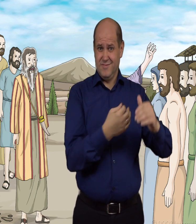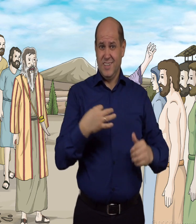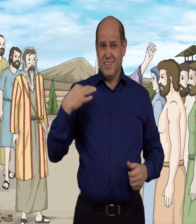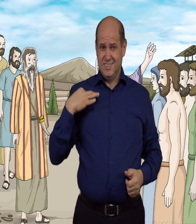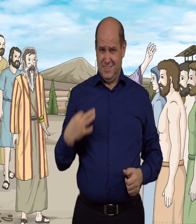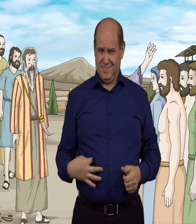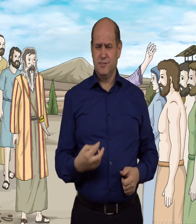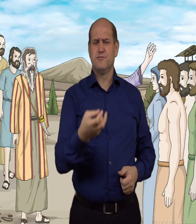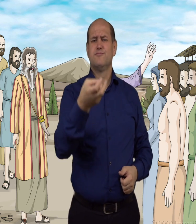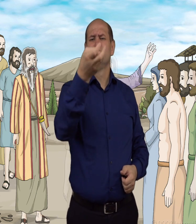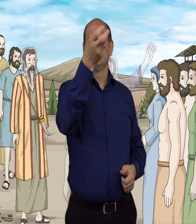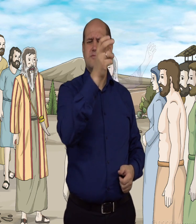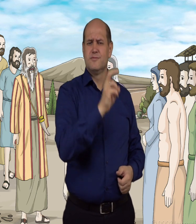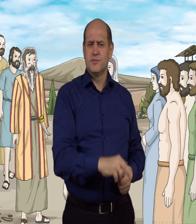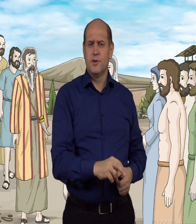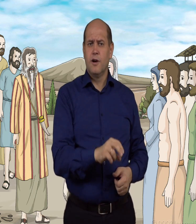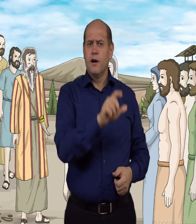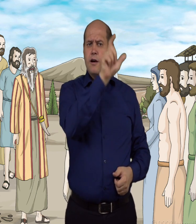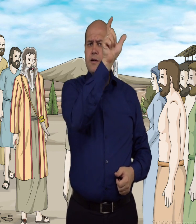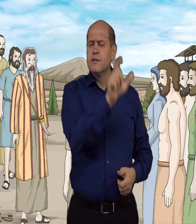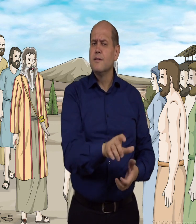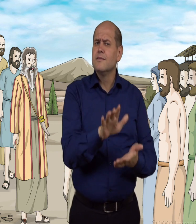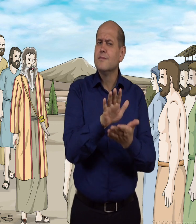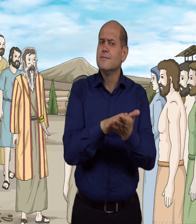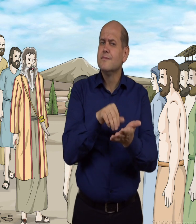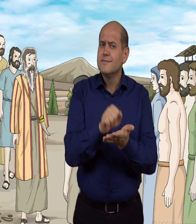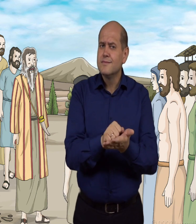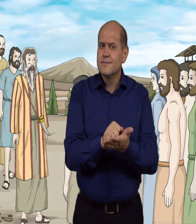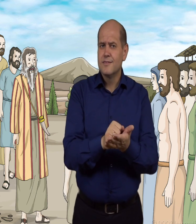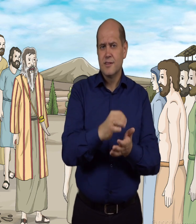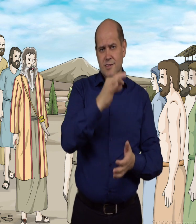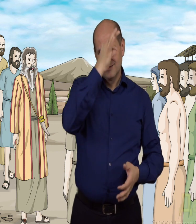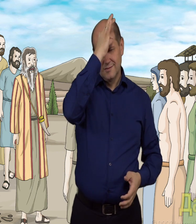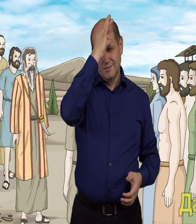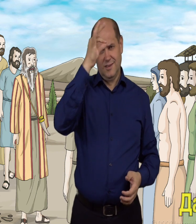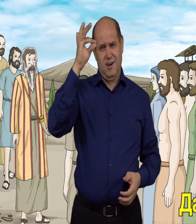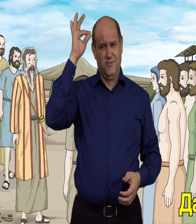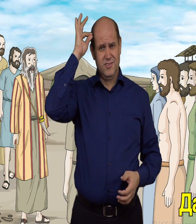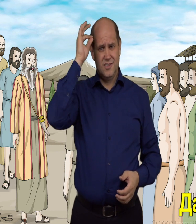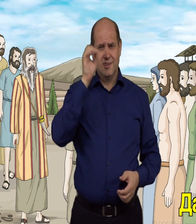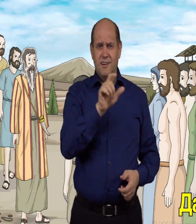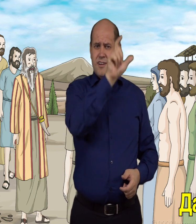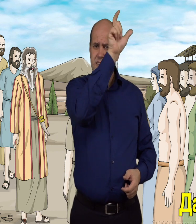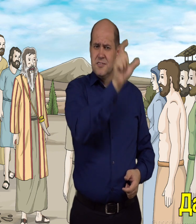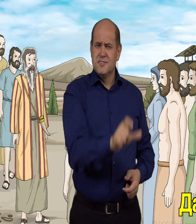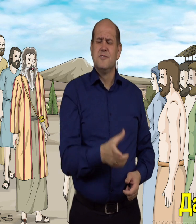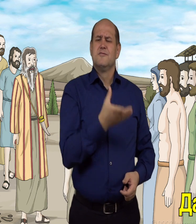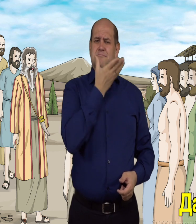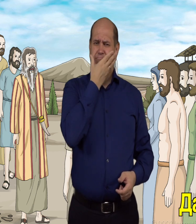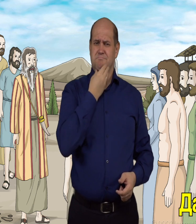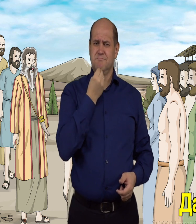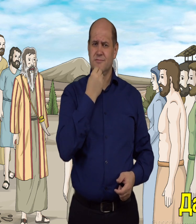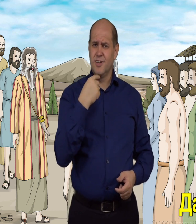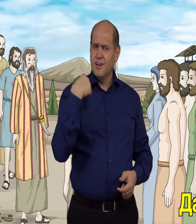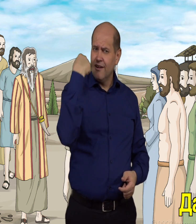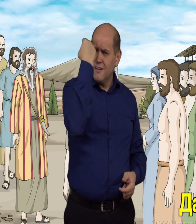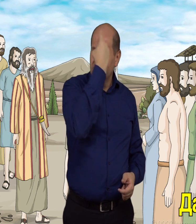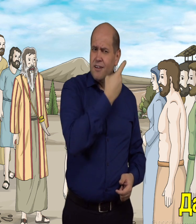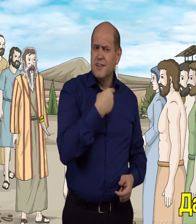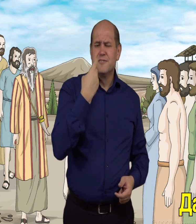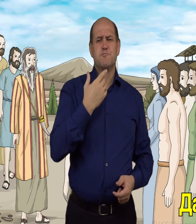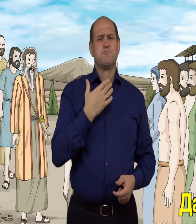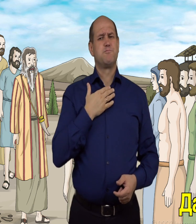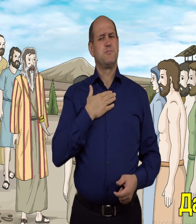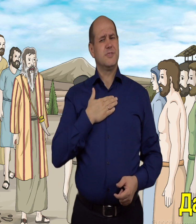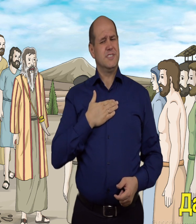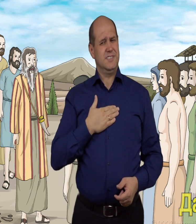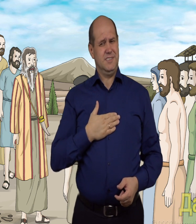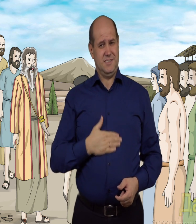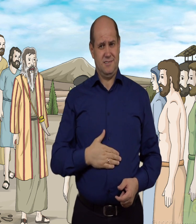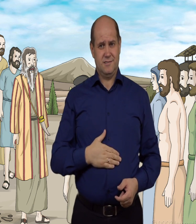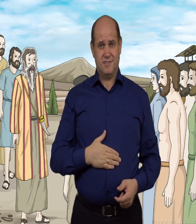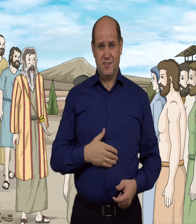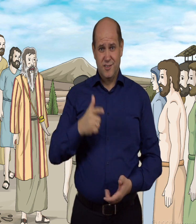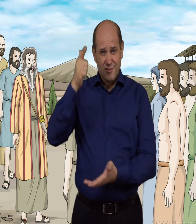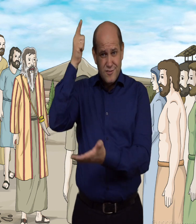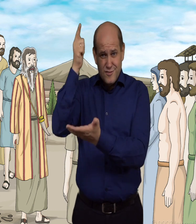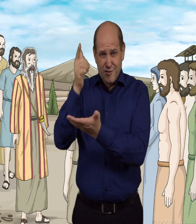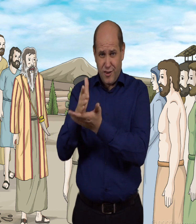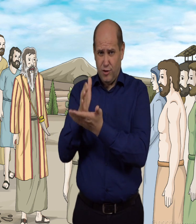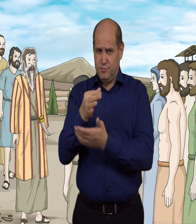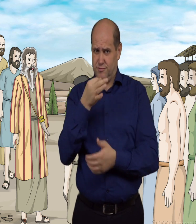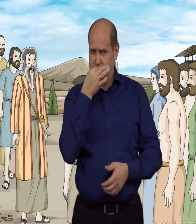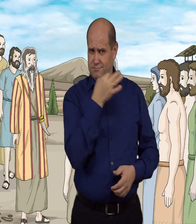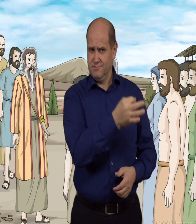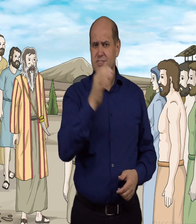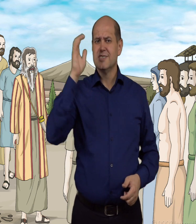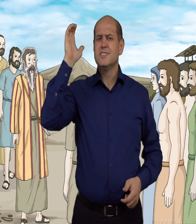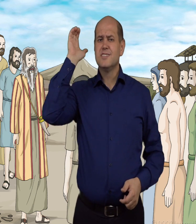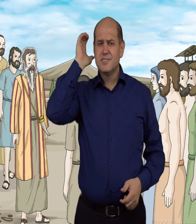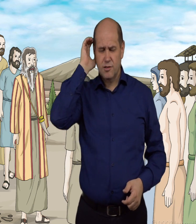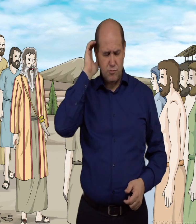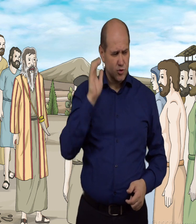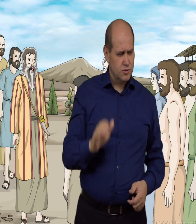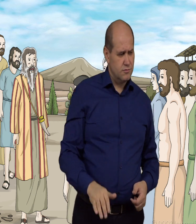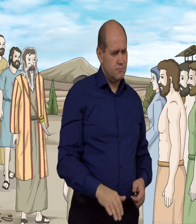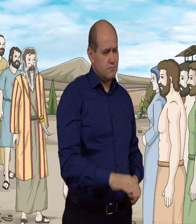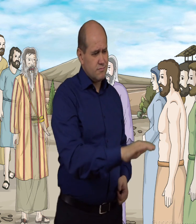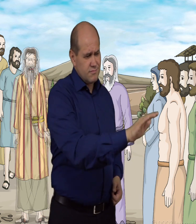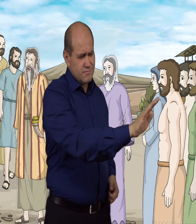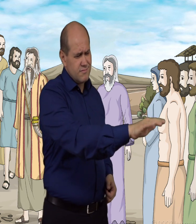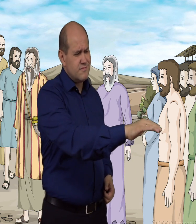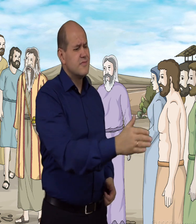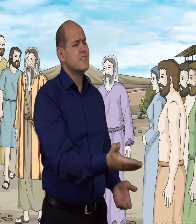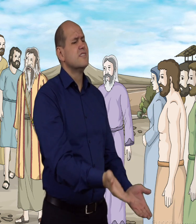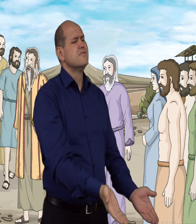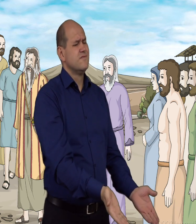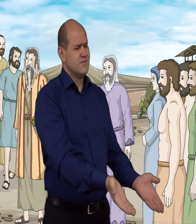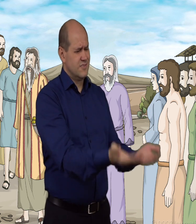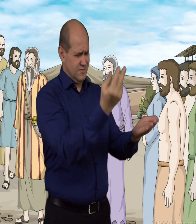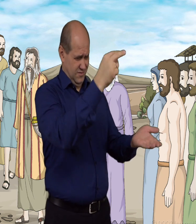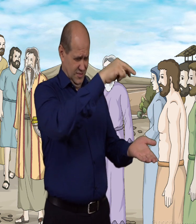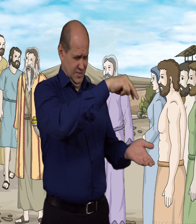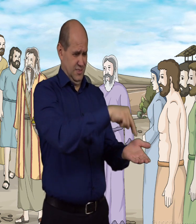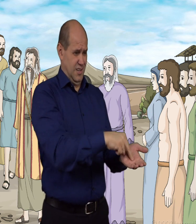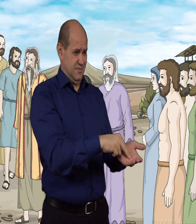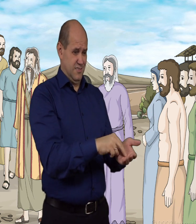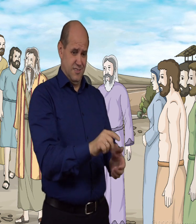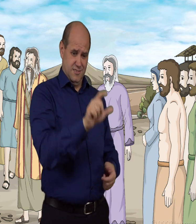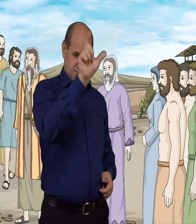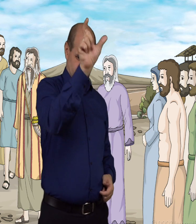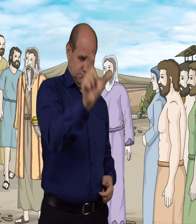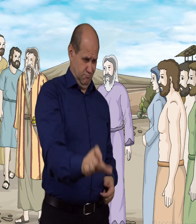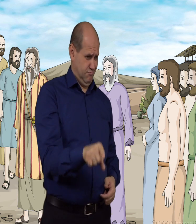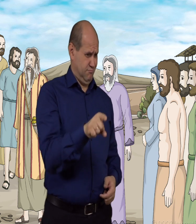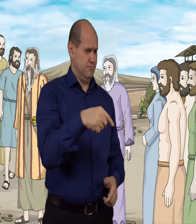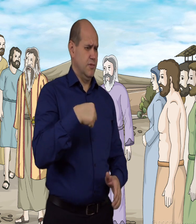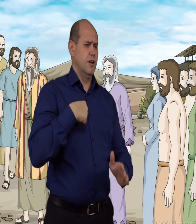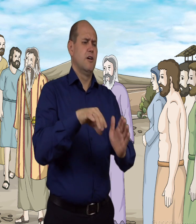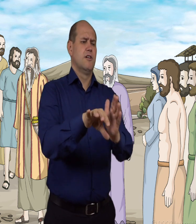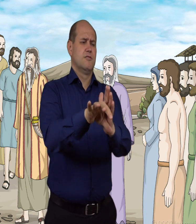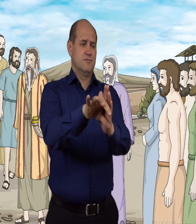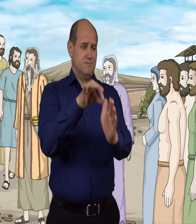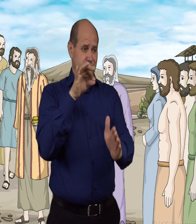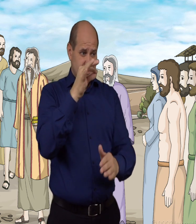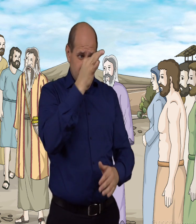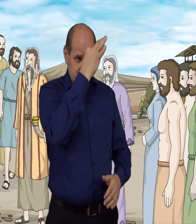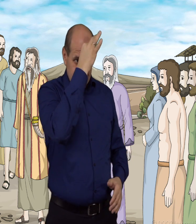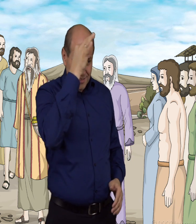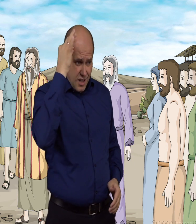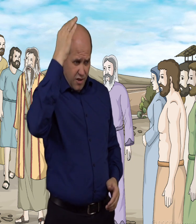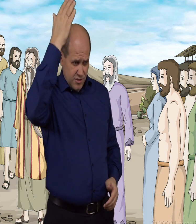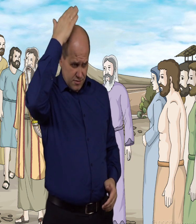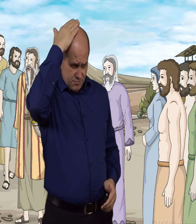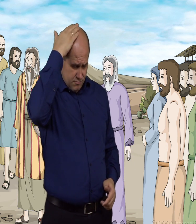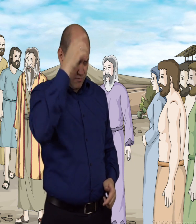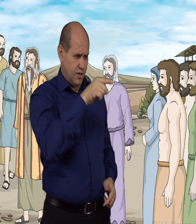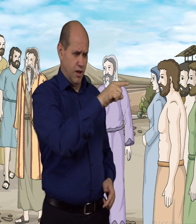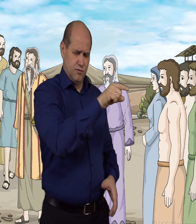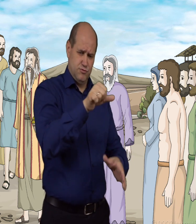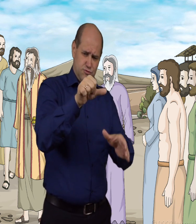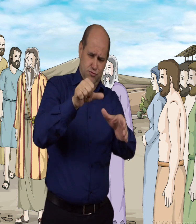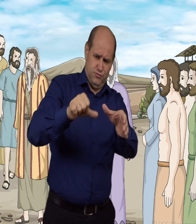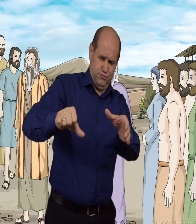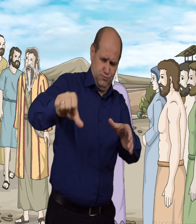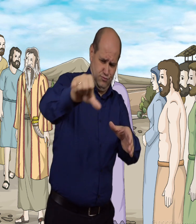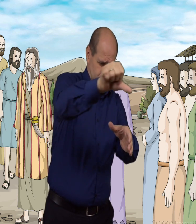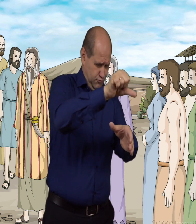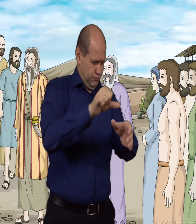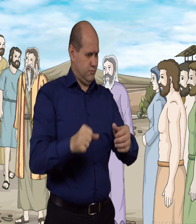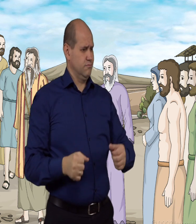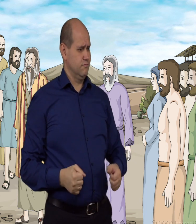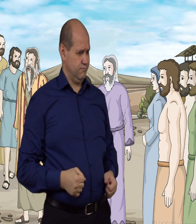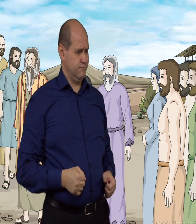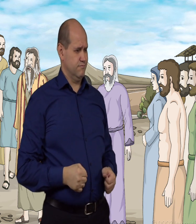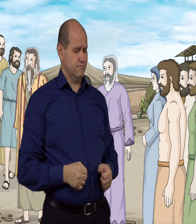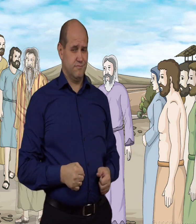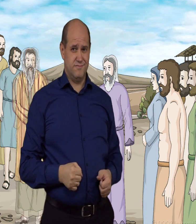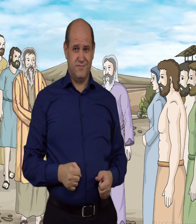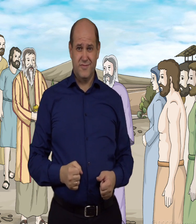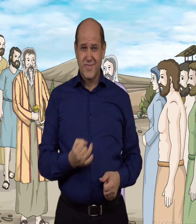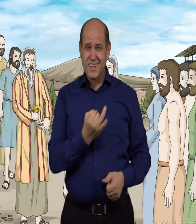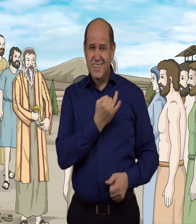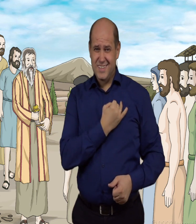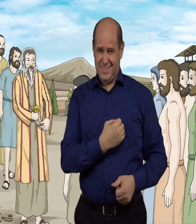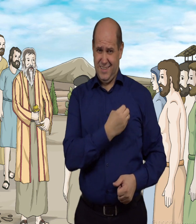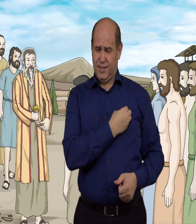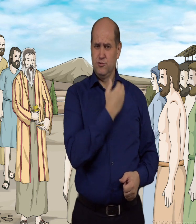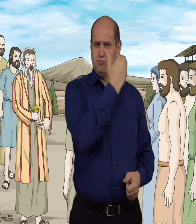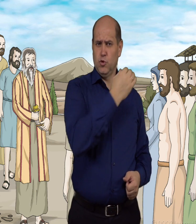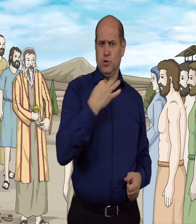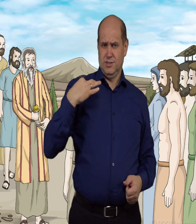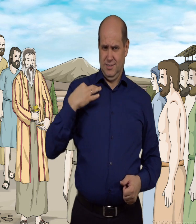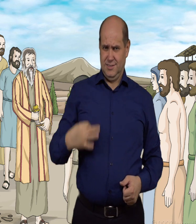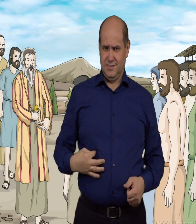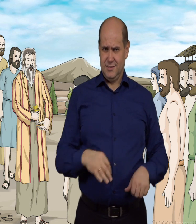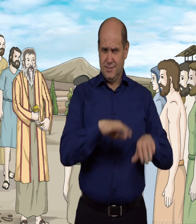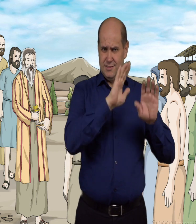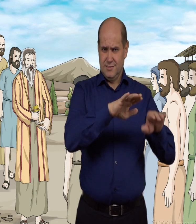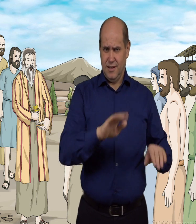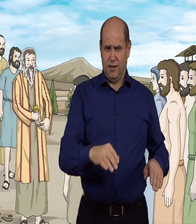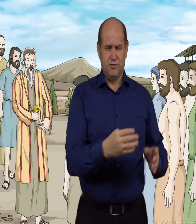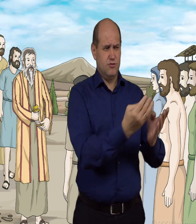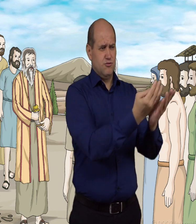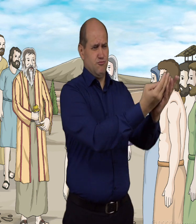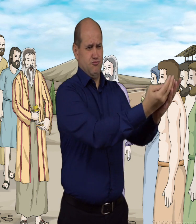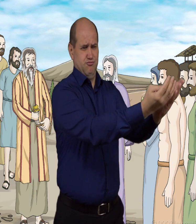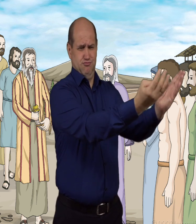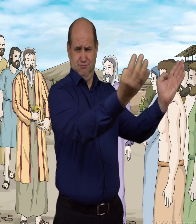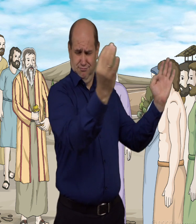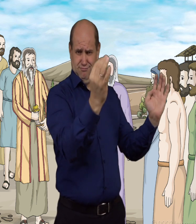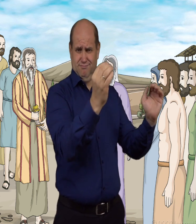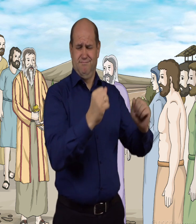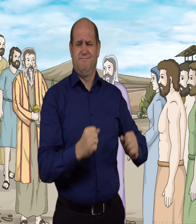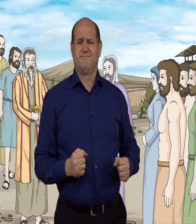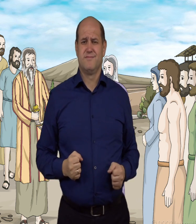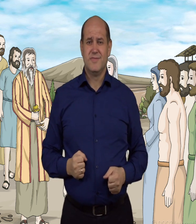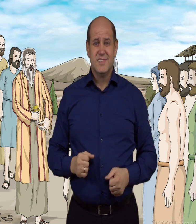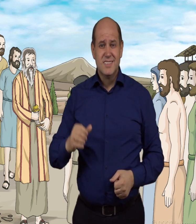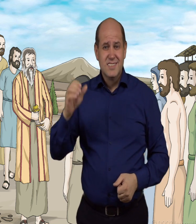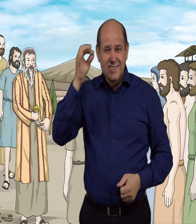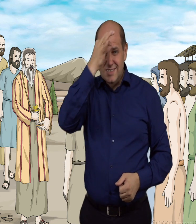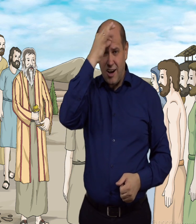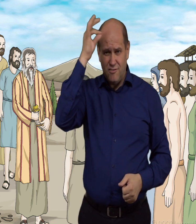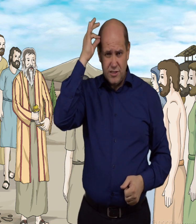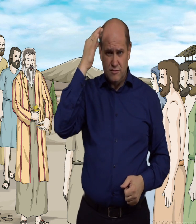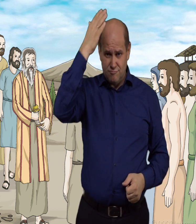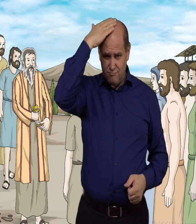He was ruddy, with beautiful eyes and a handsome appearance. And the LORD said, “Rise and anoint him, for he is the one.”